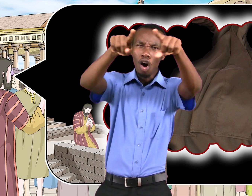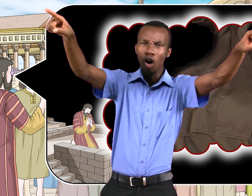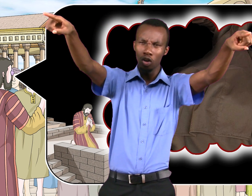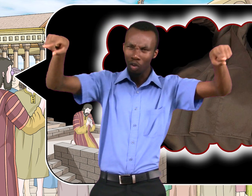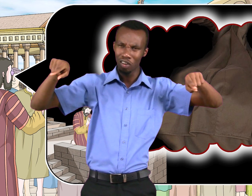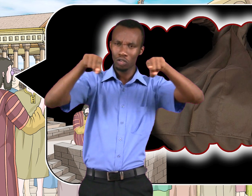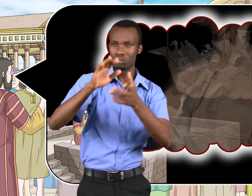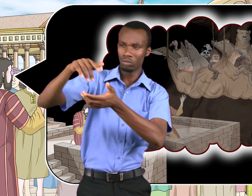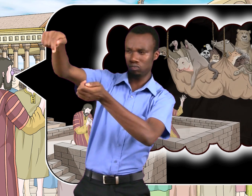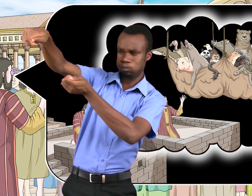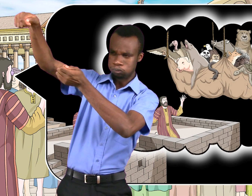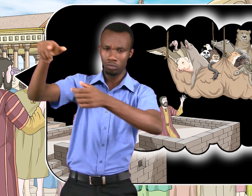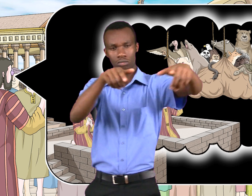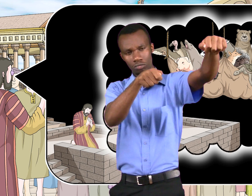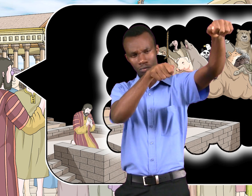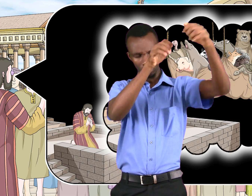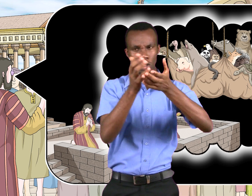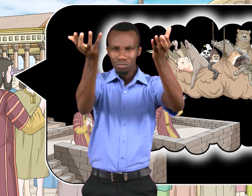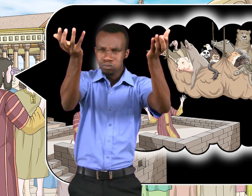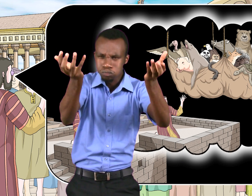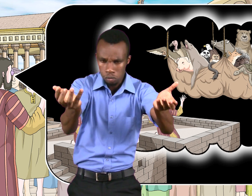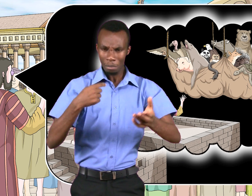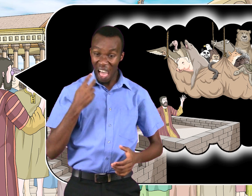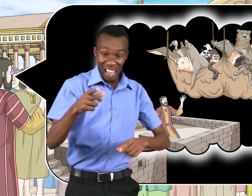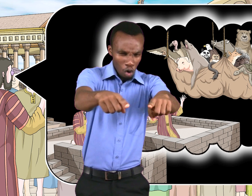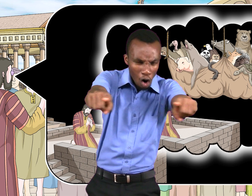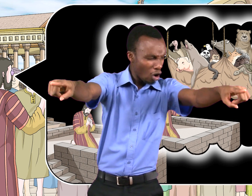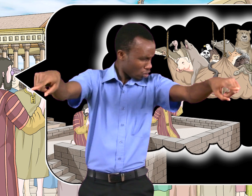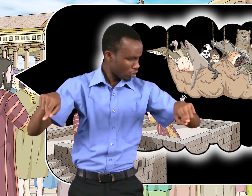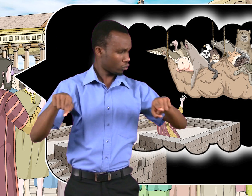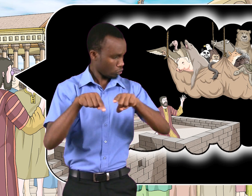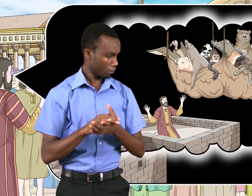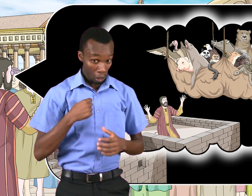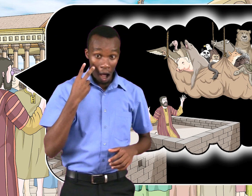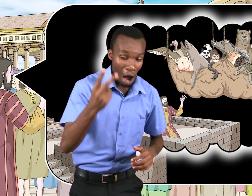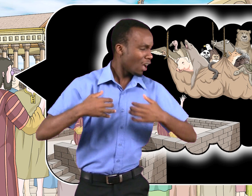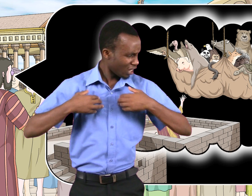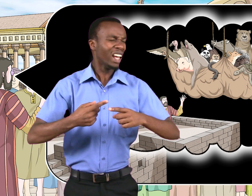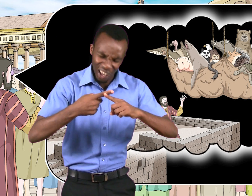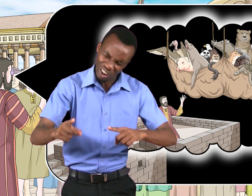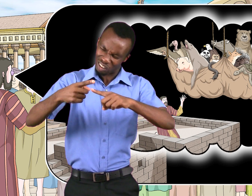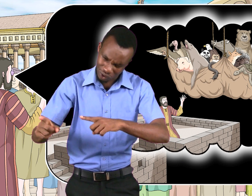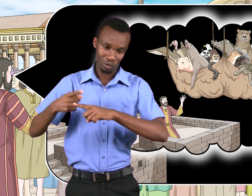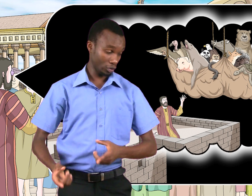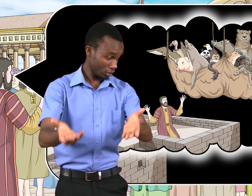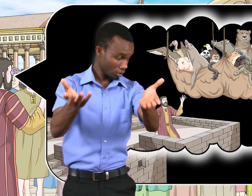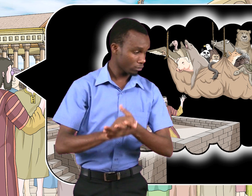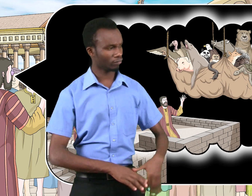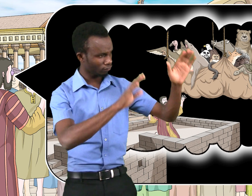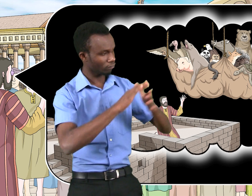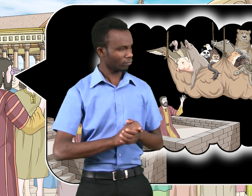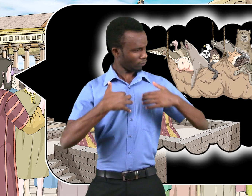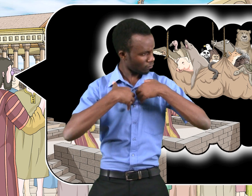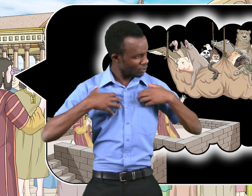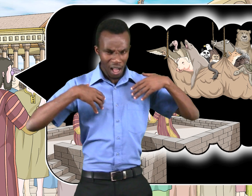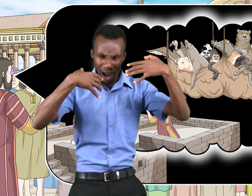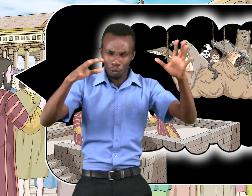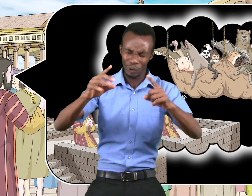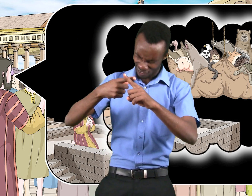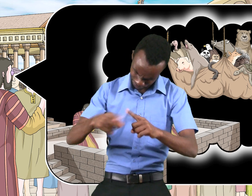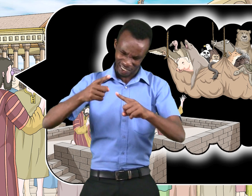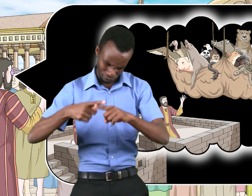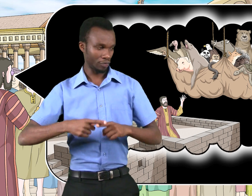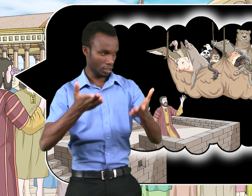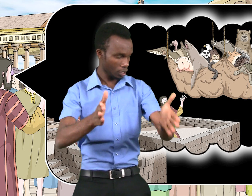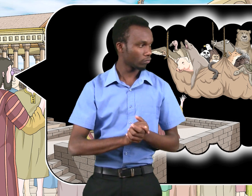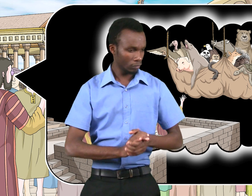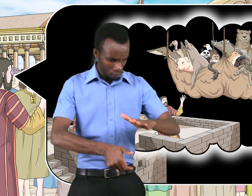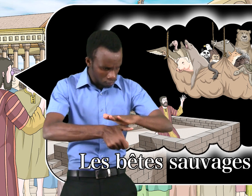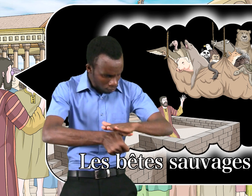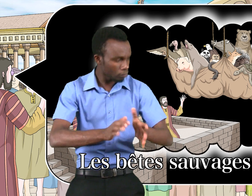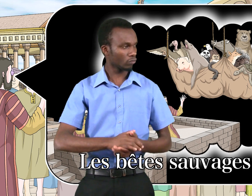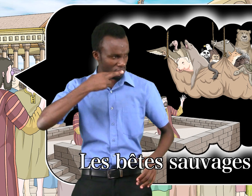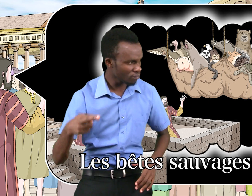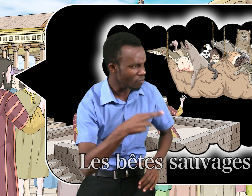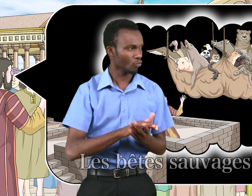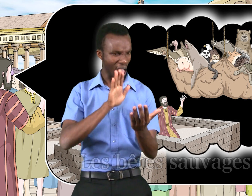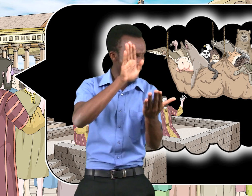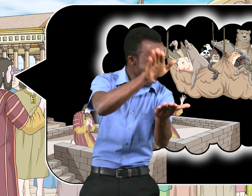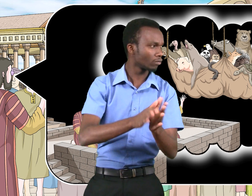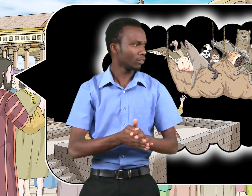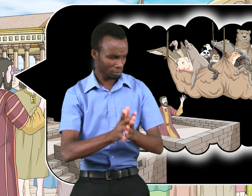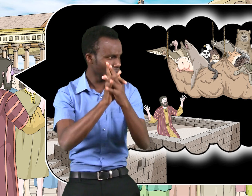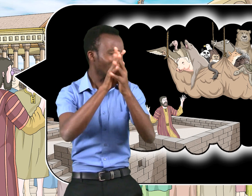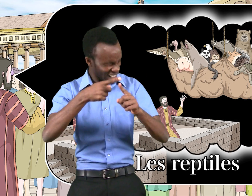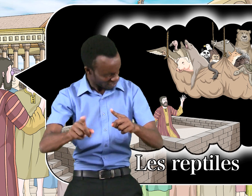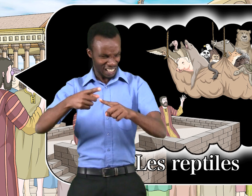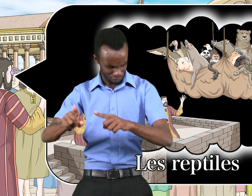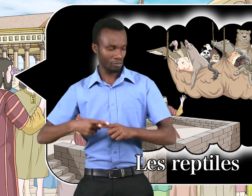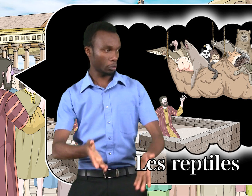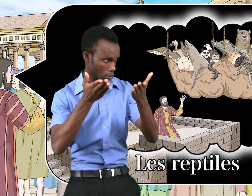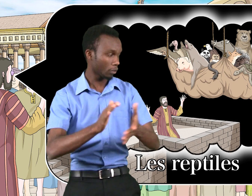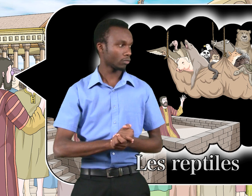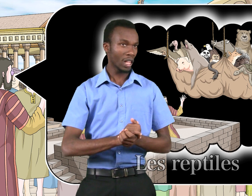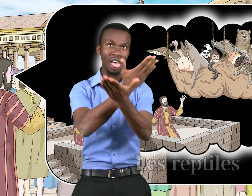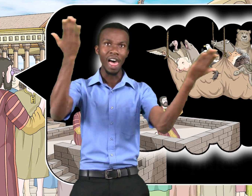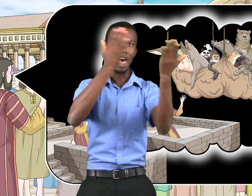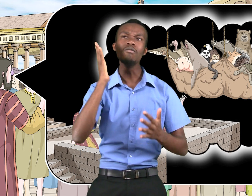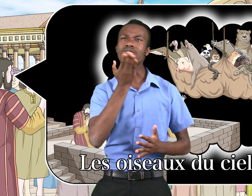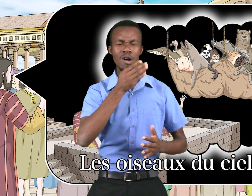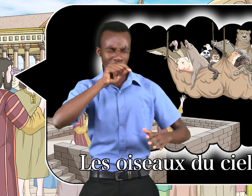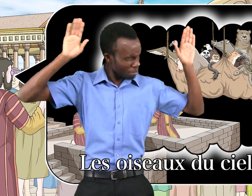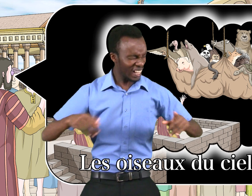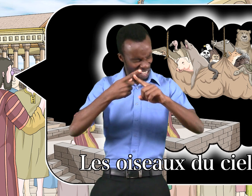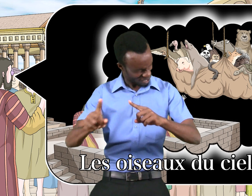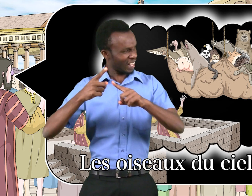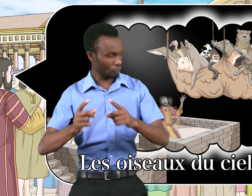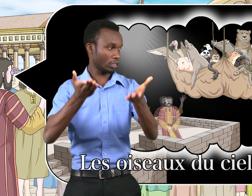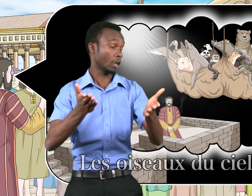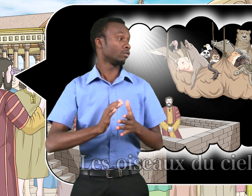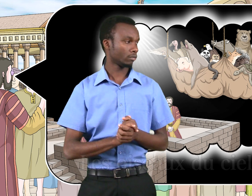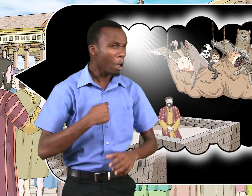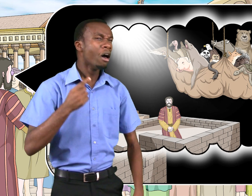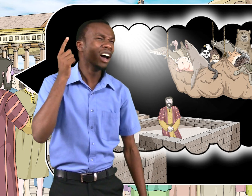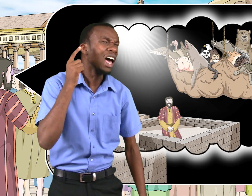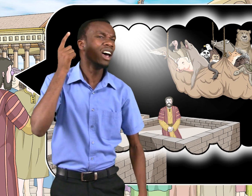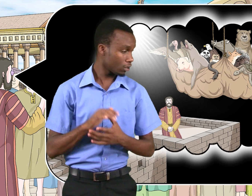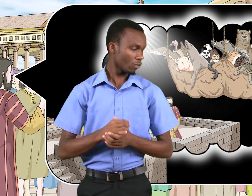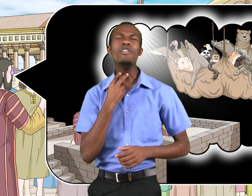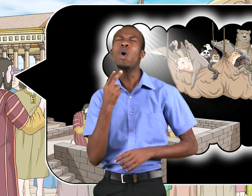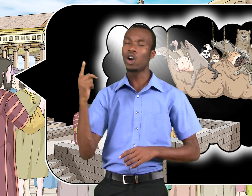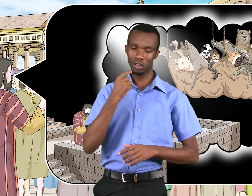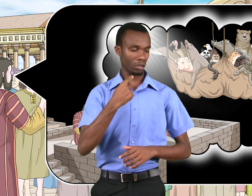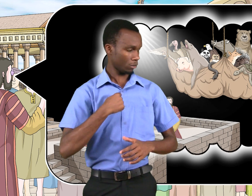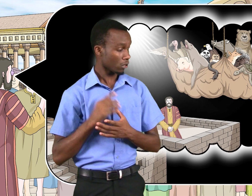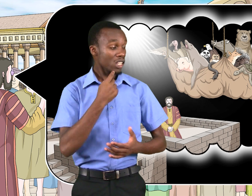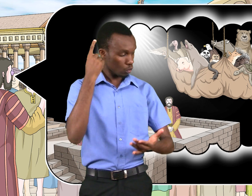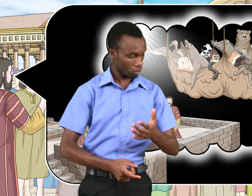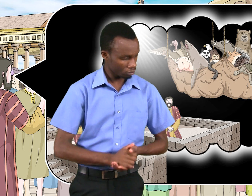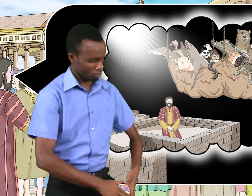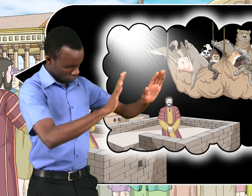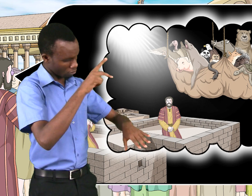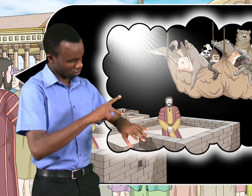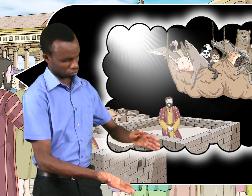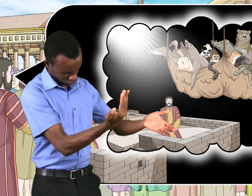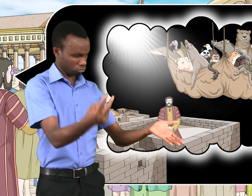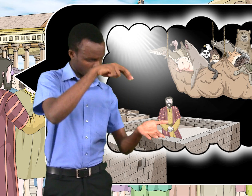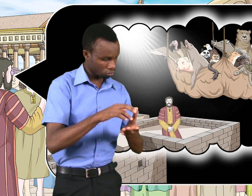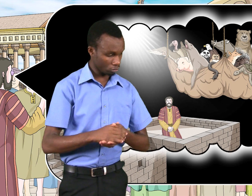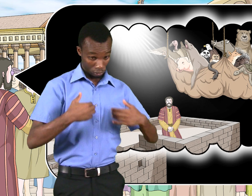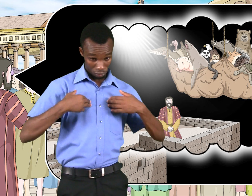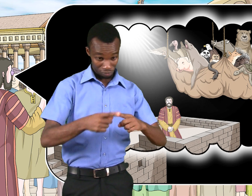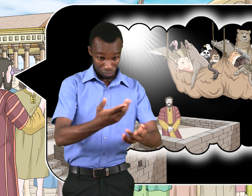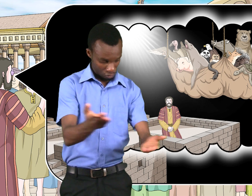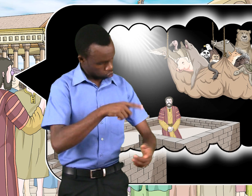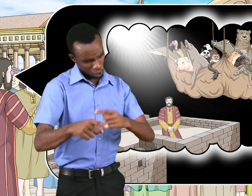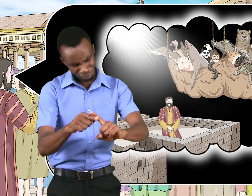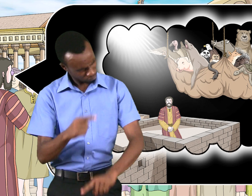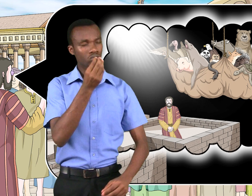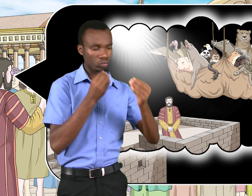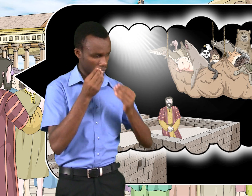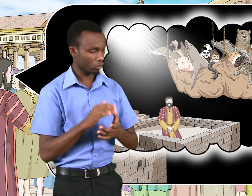I looked at it closely and saw four-footed animals of the earth, wild beasts, reptiles, and birds of the air. Then I heard a voice saying to me, ‘Get up, Peter, kill and eat.’